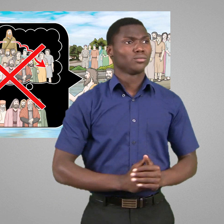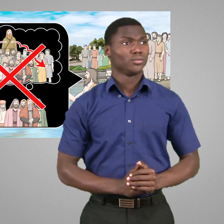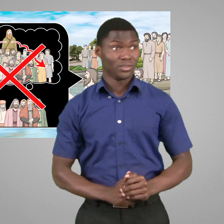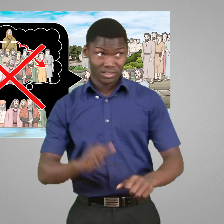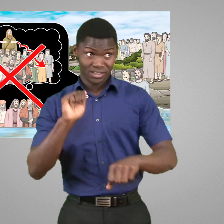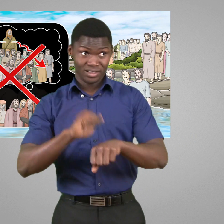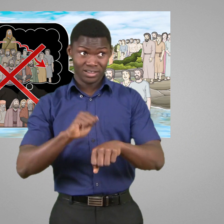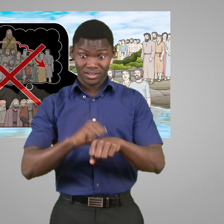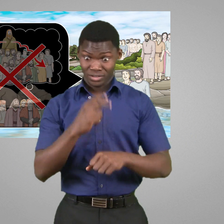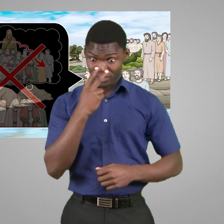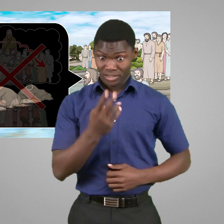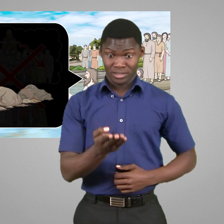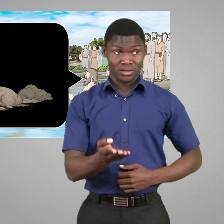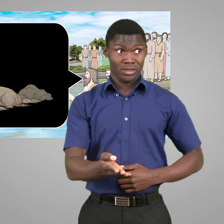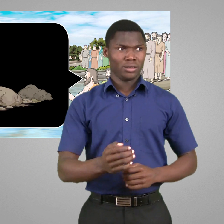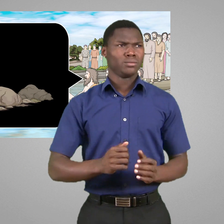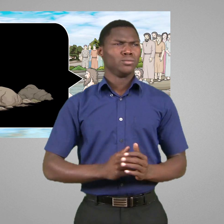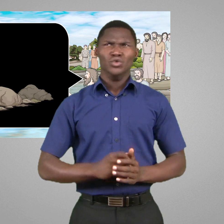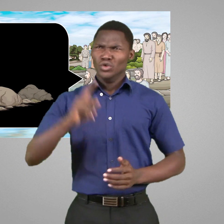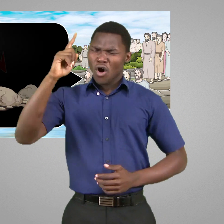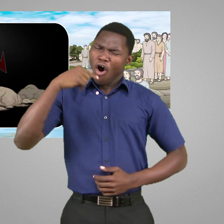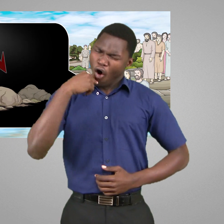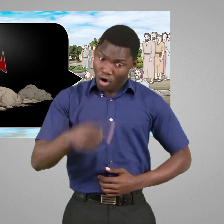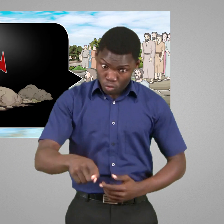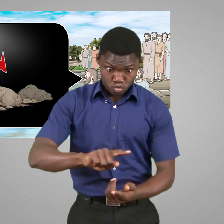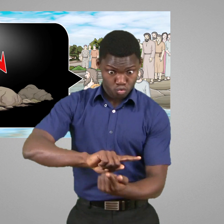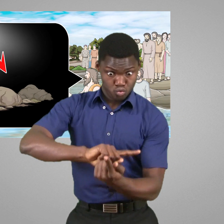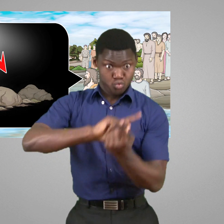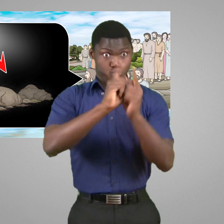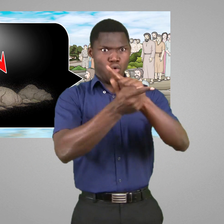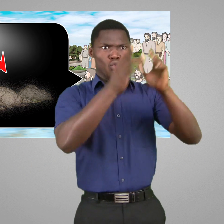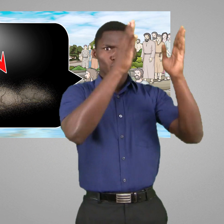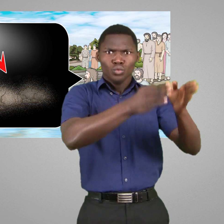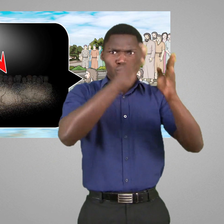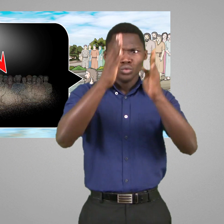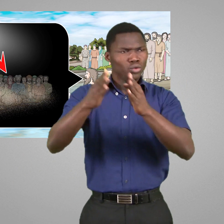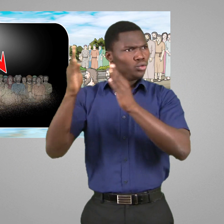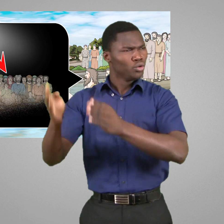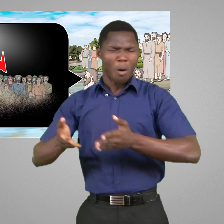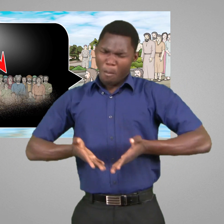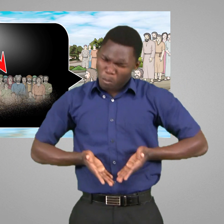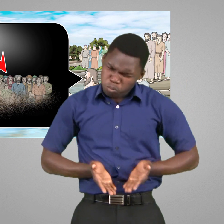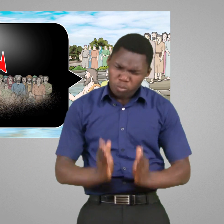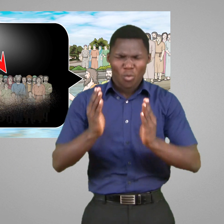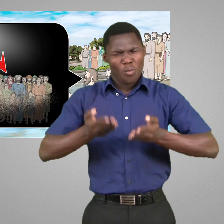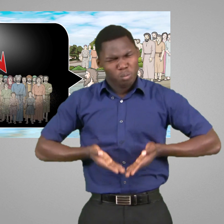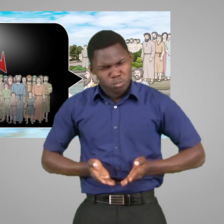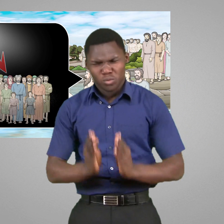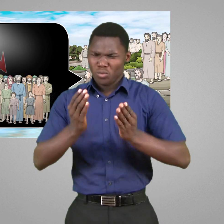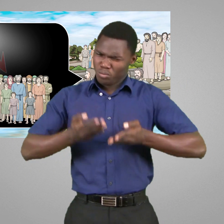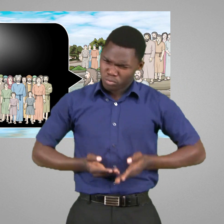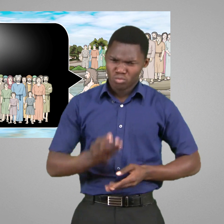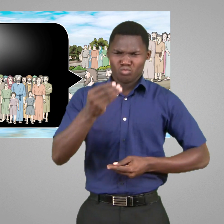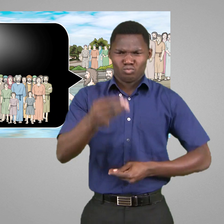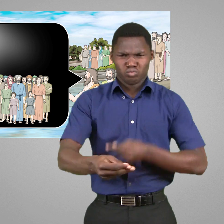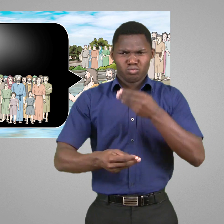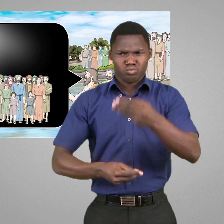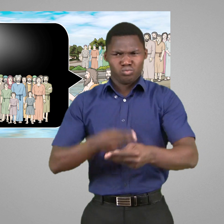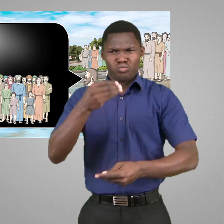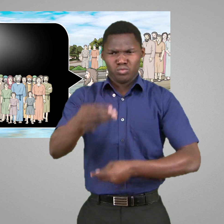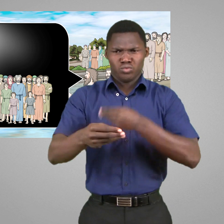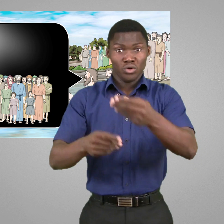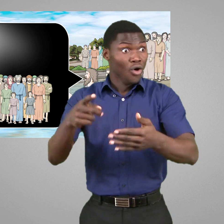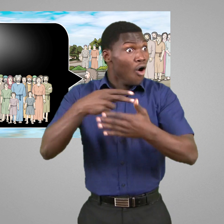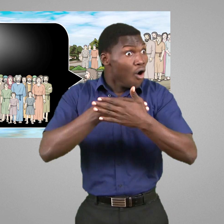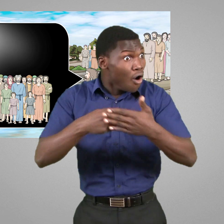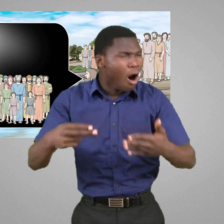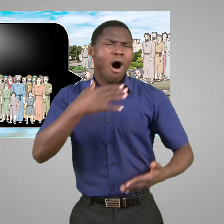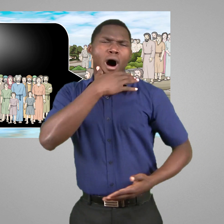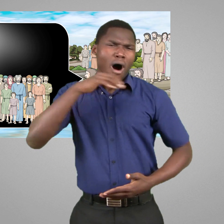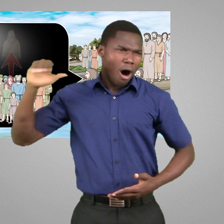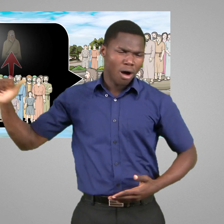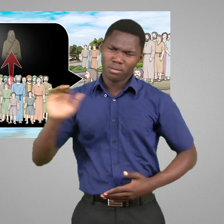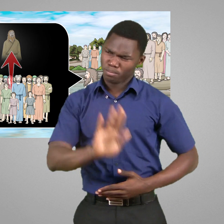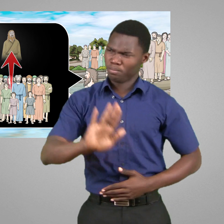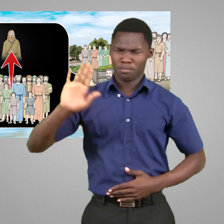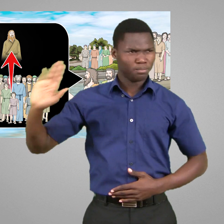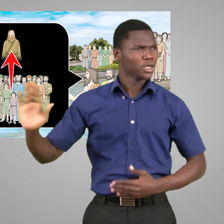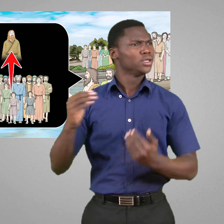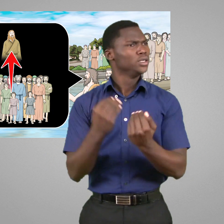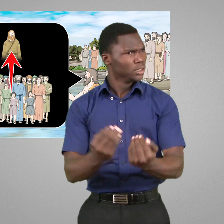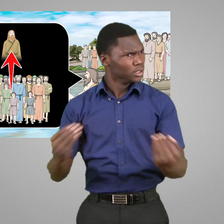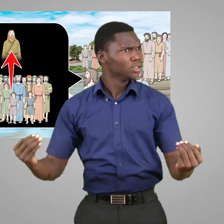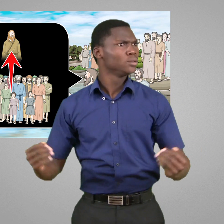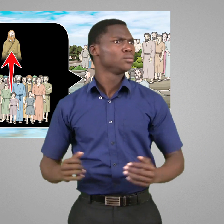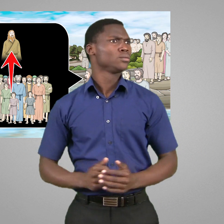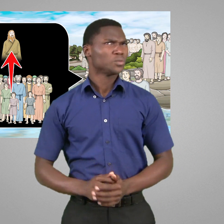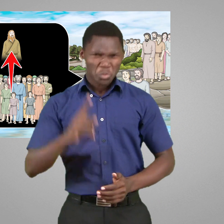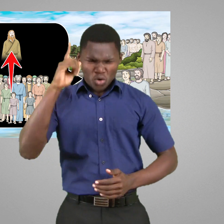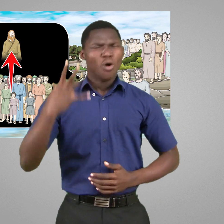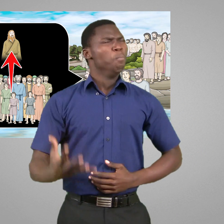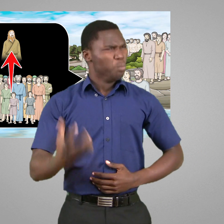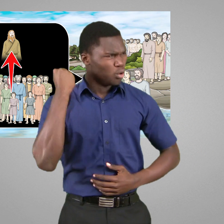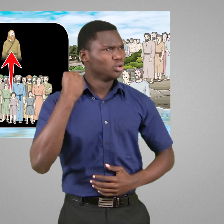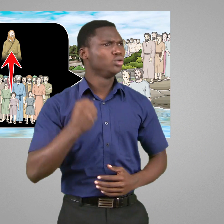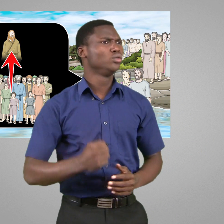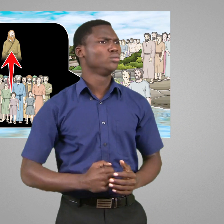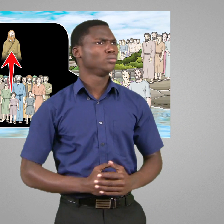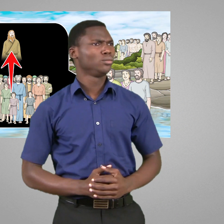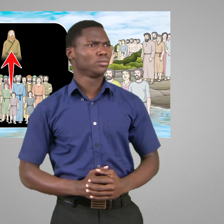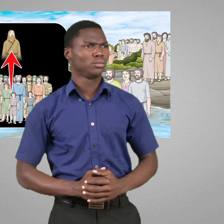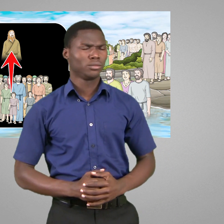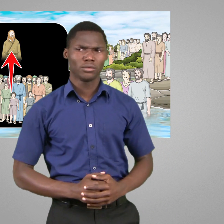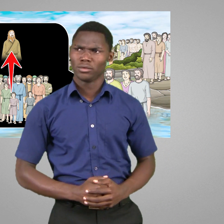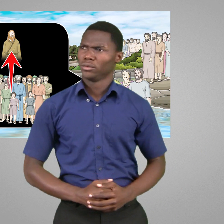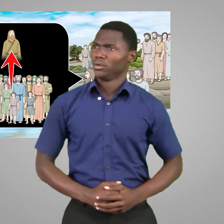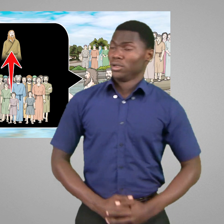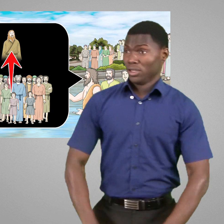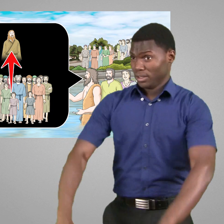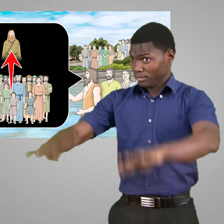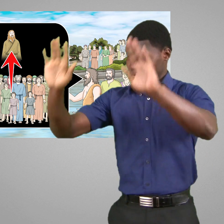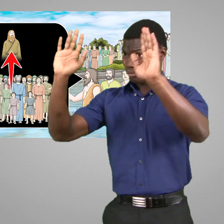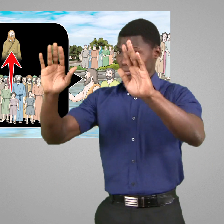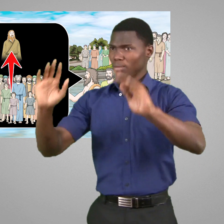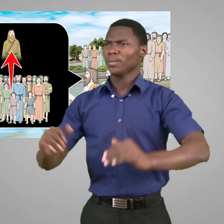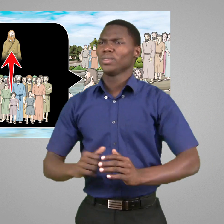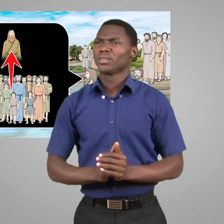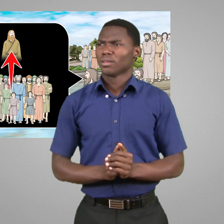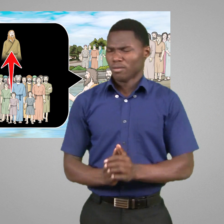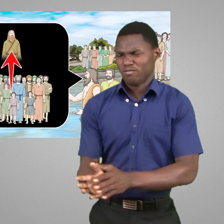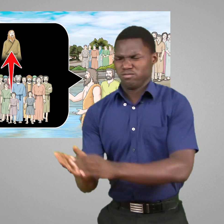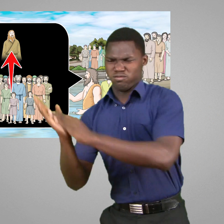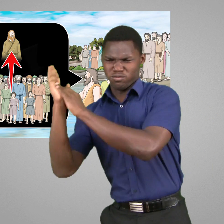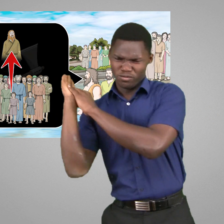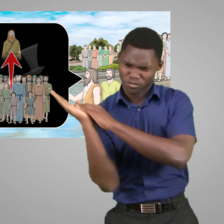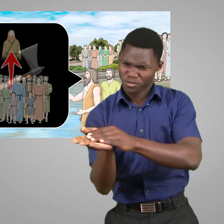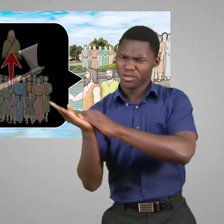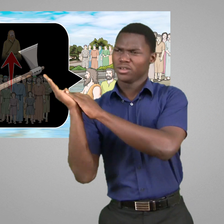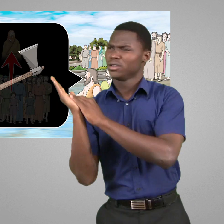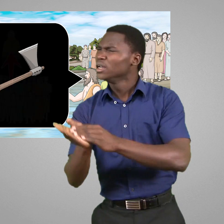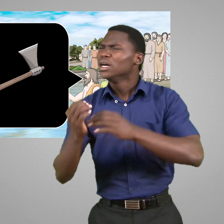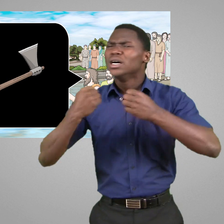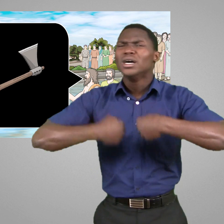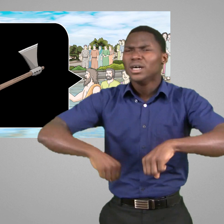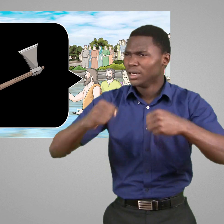For I tell you that out of these stones God can raise up children for Abraham.